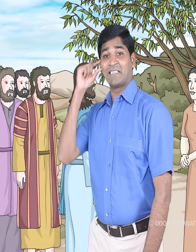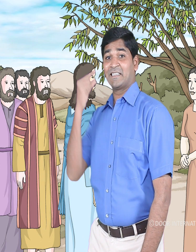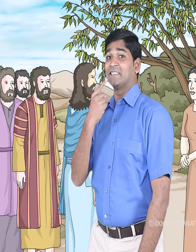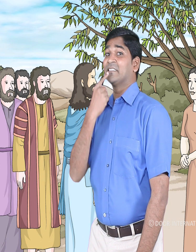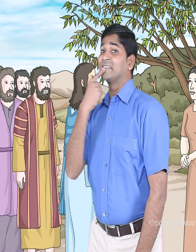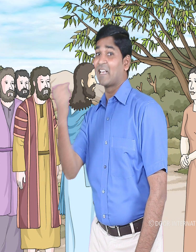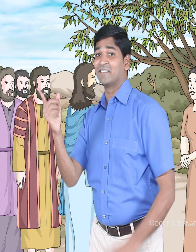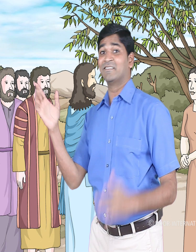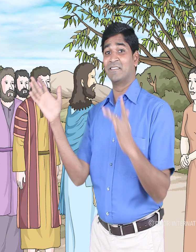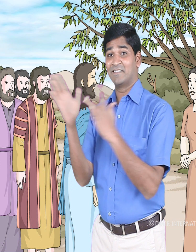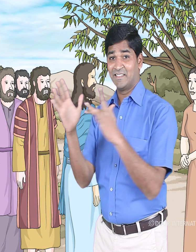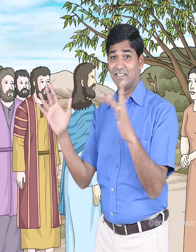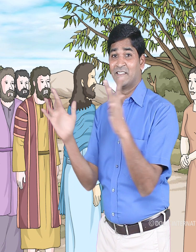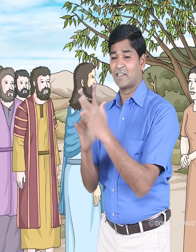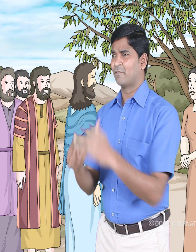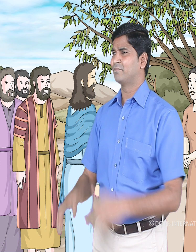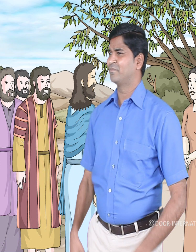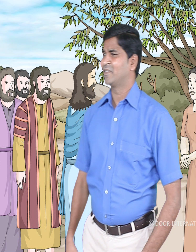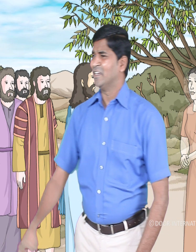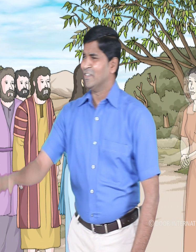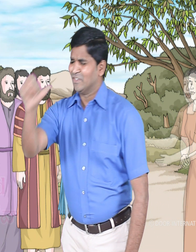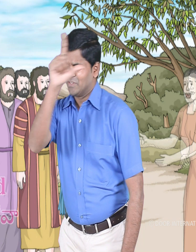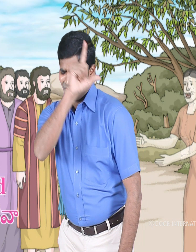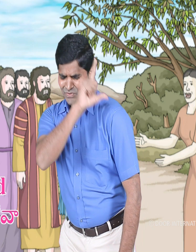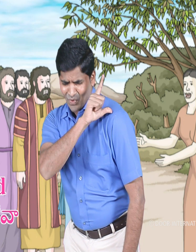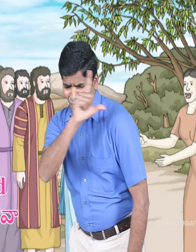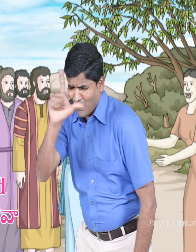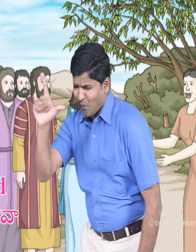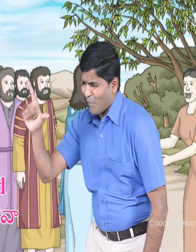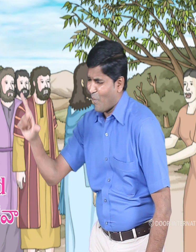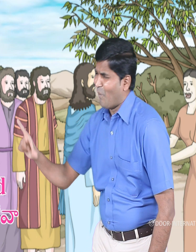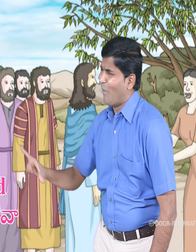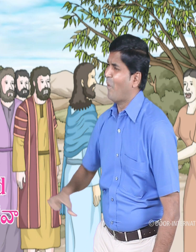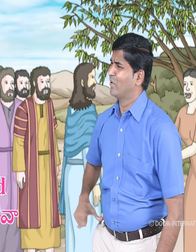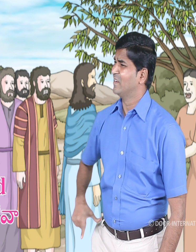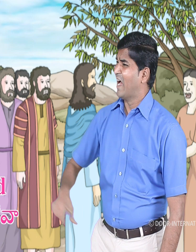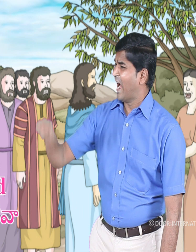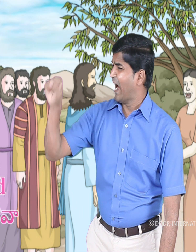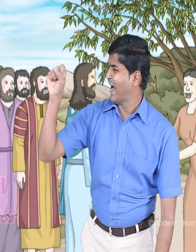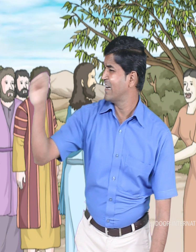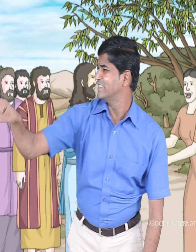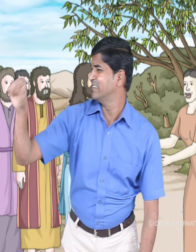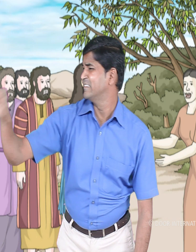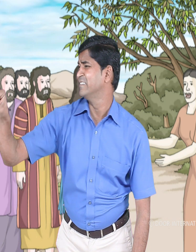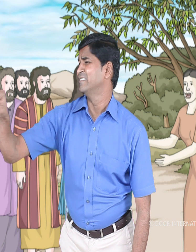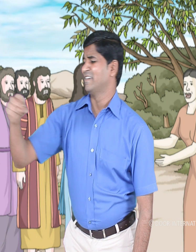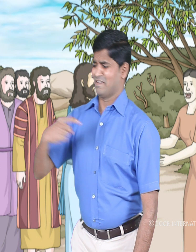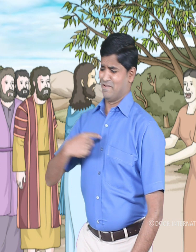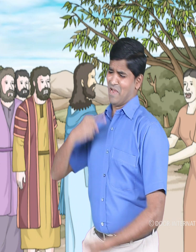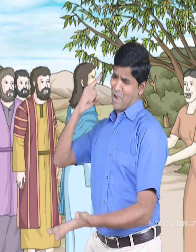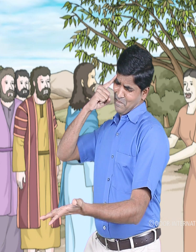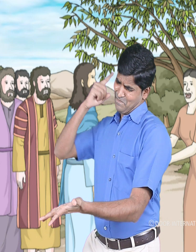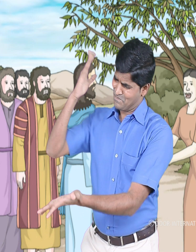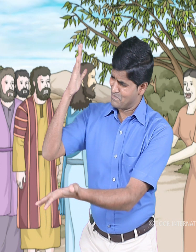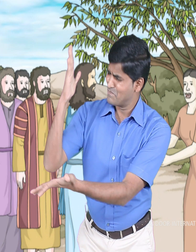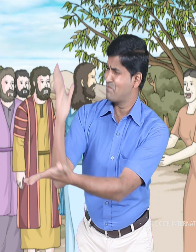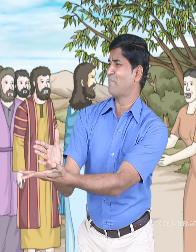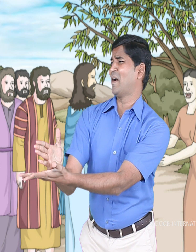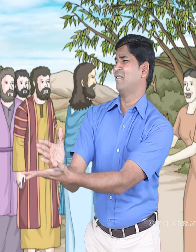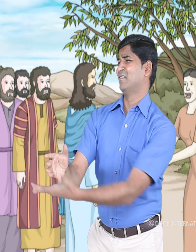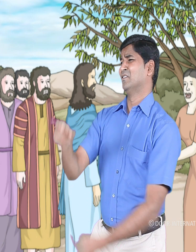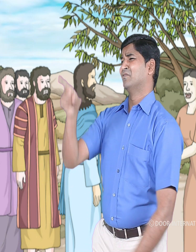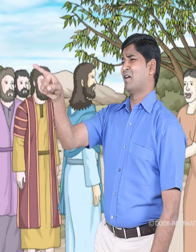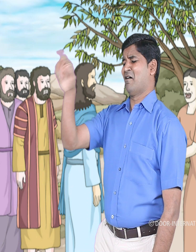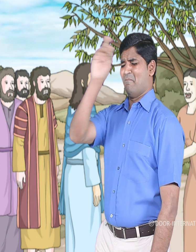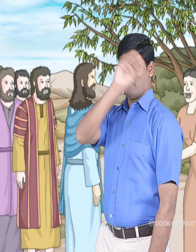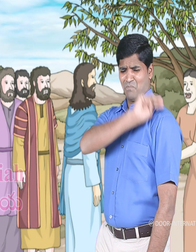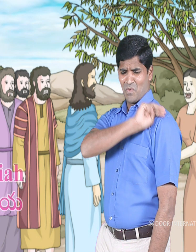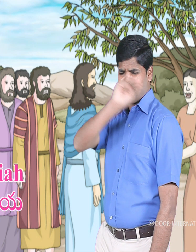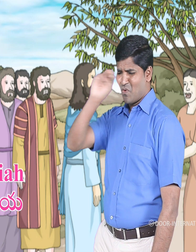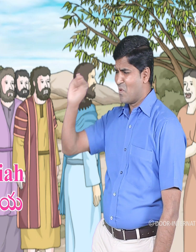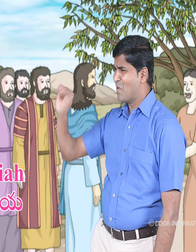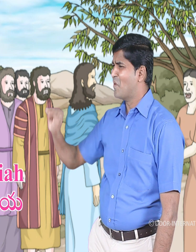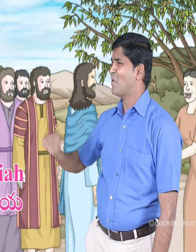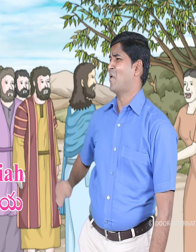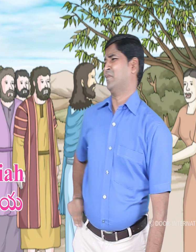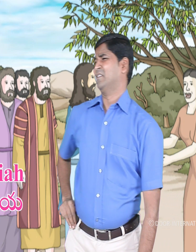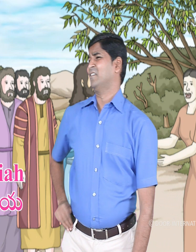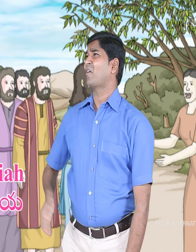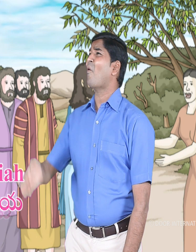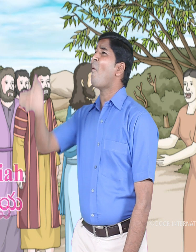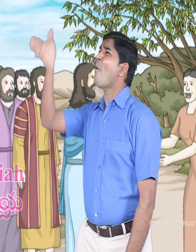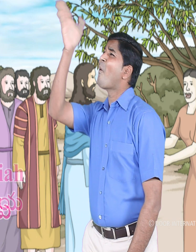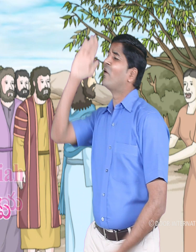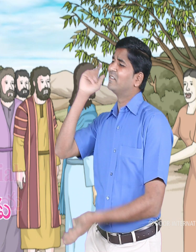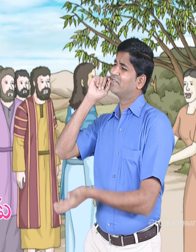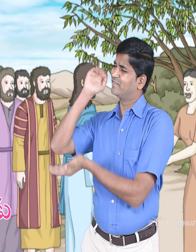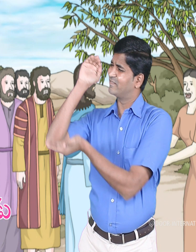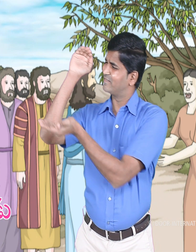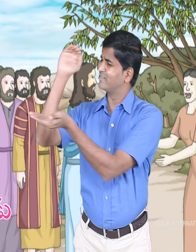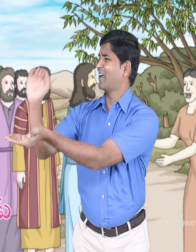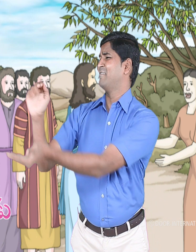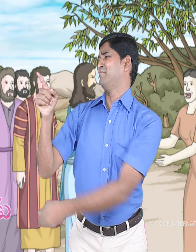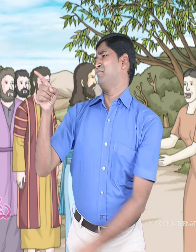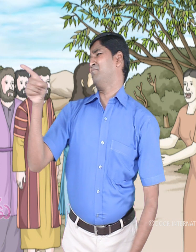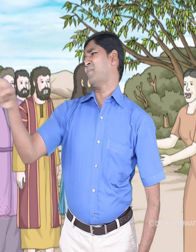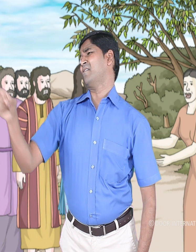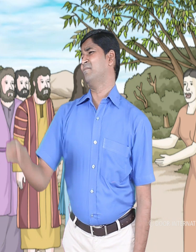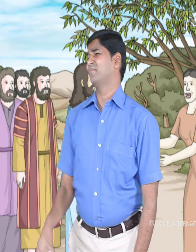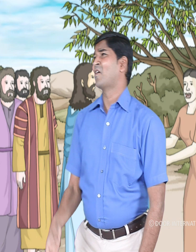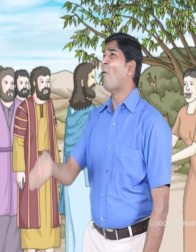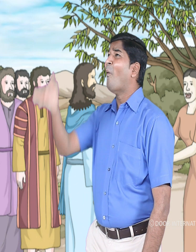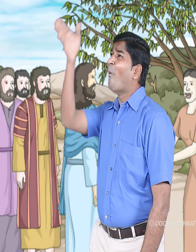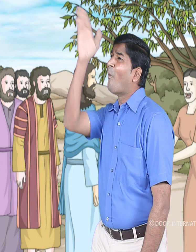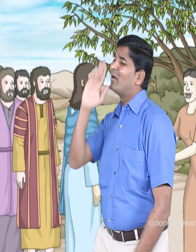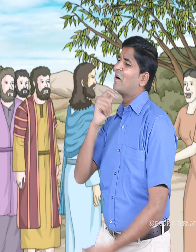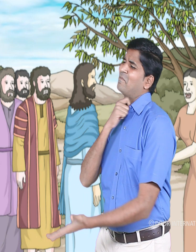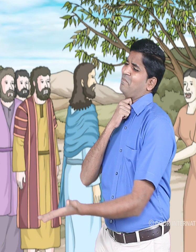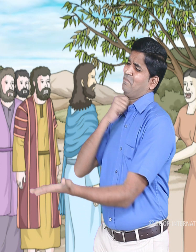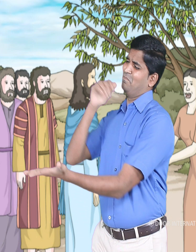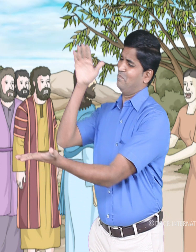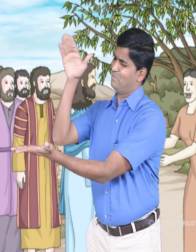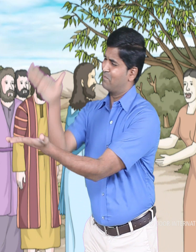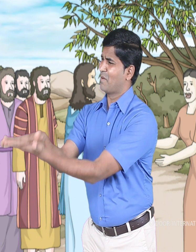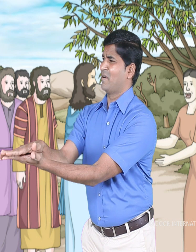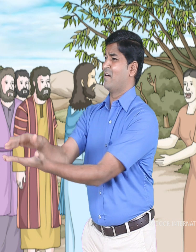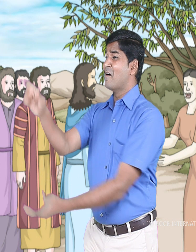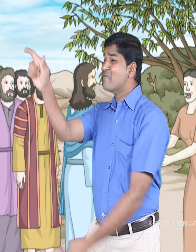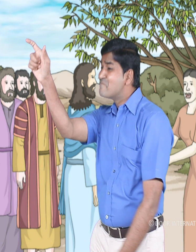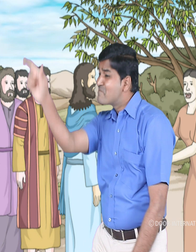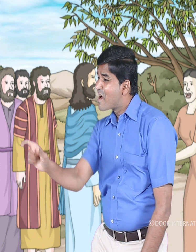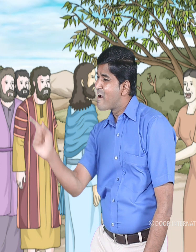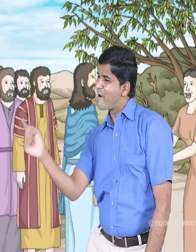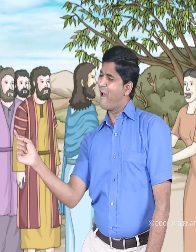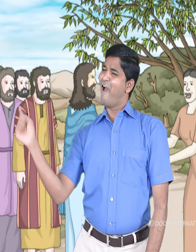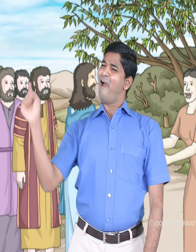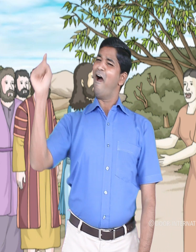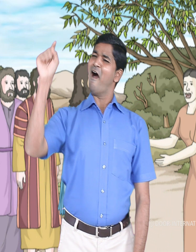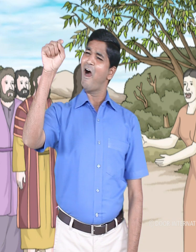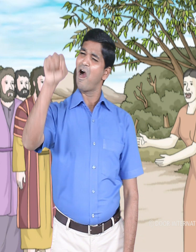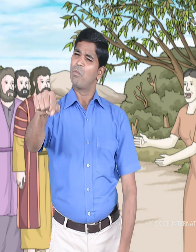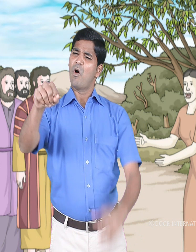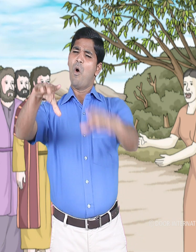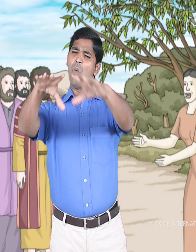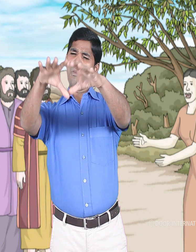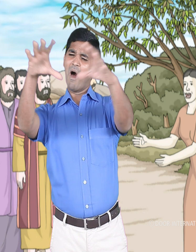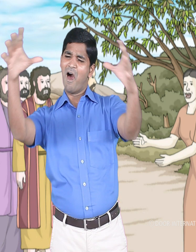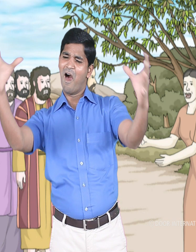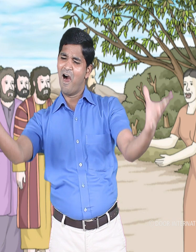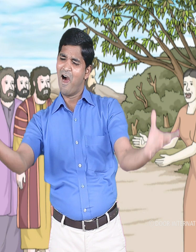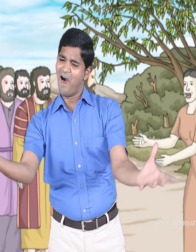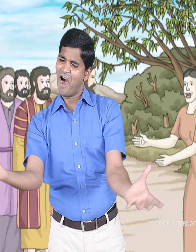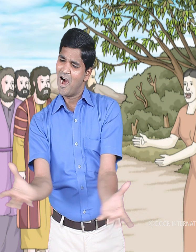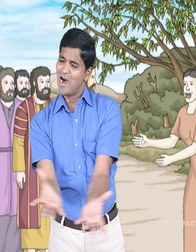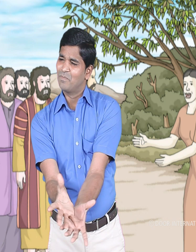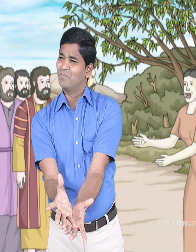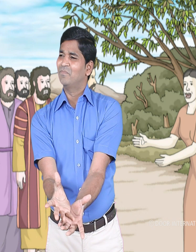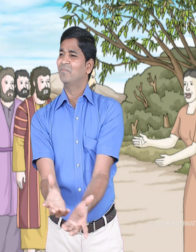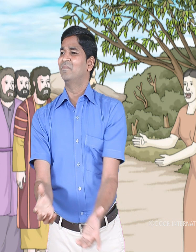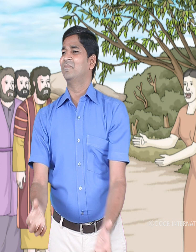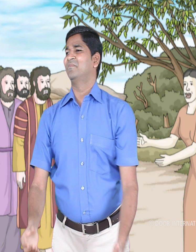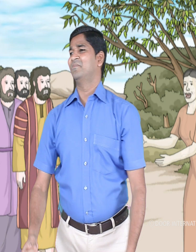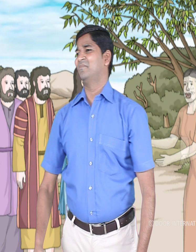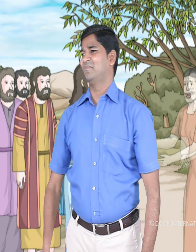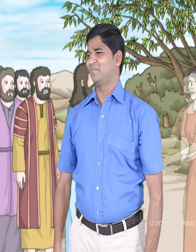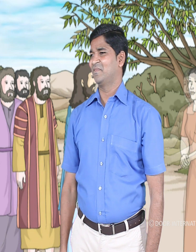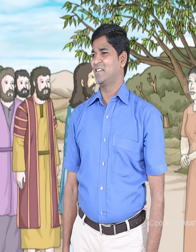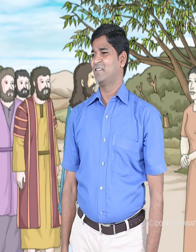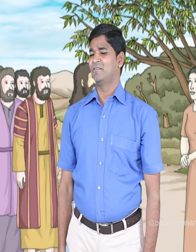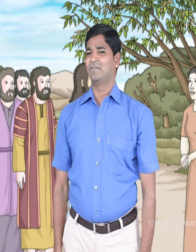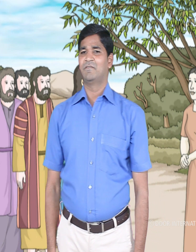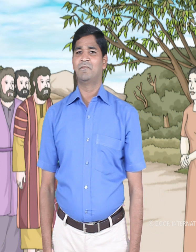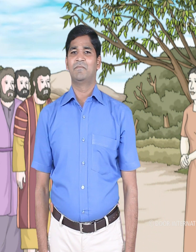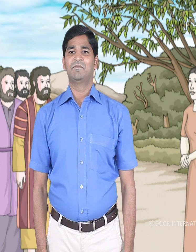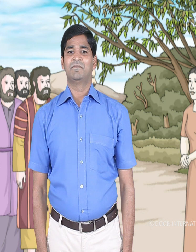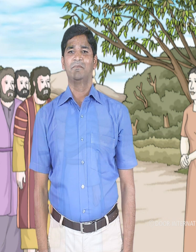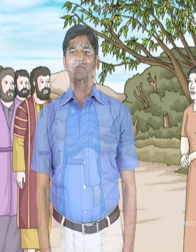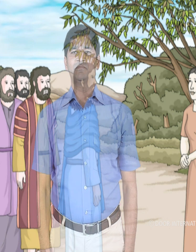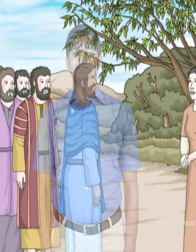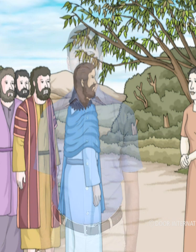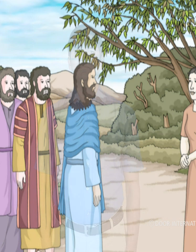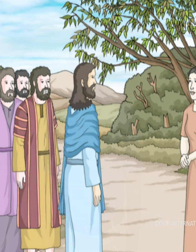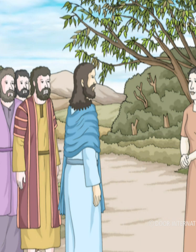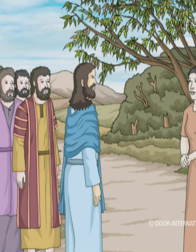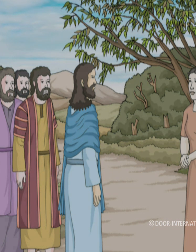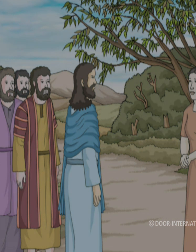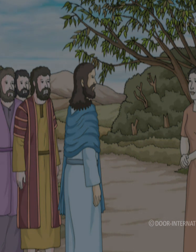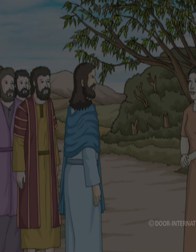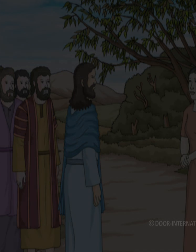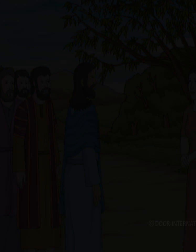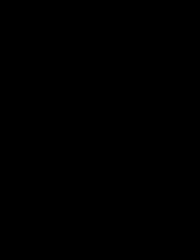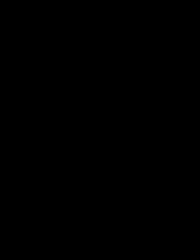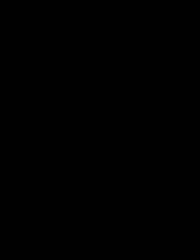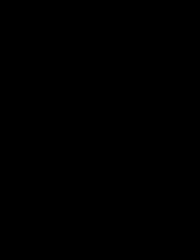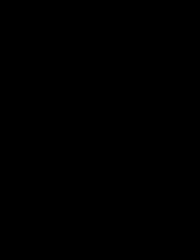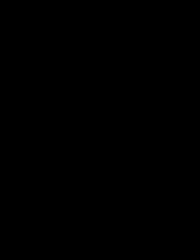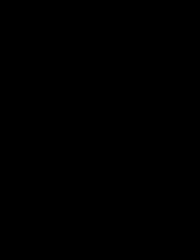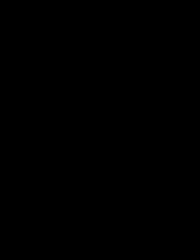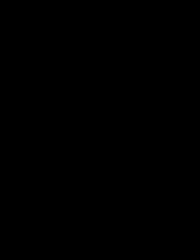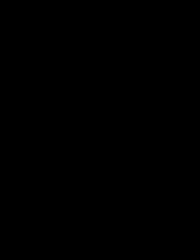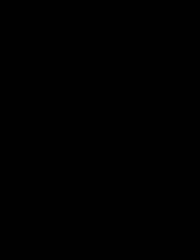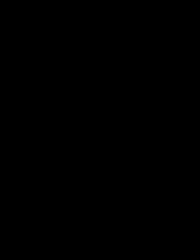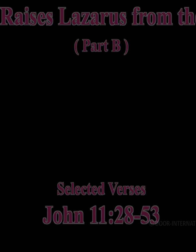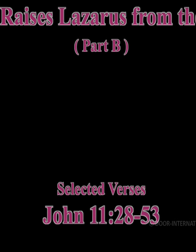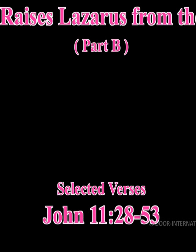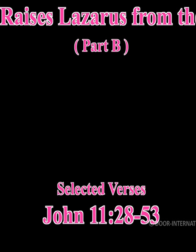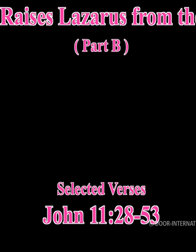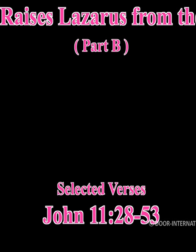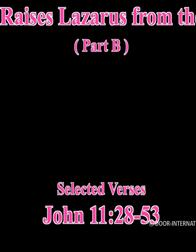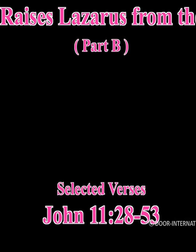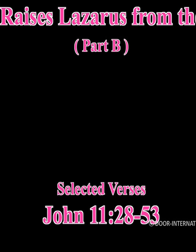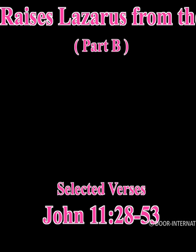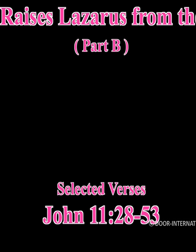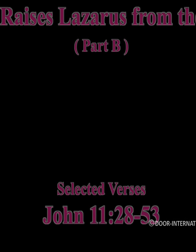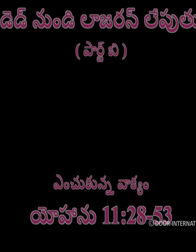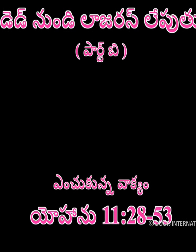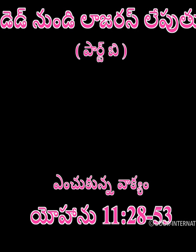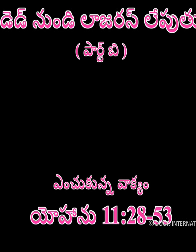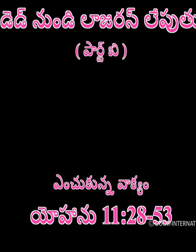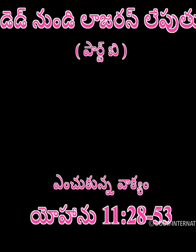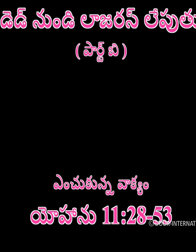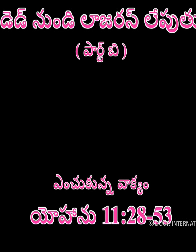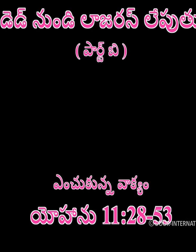“Yes, Lord,” she answered, “I believe that You are the Christ, the Son of God, who was to come into the world.”